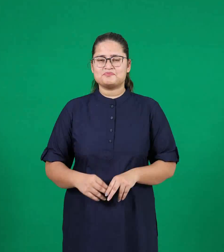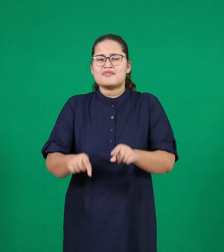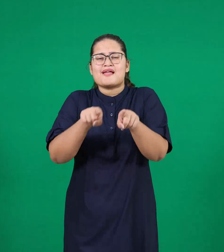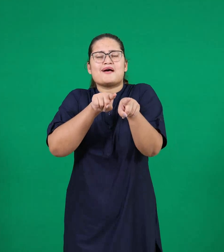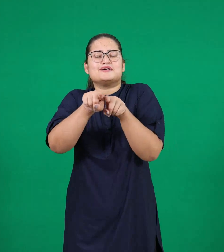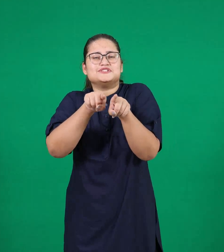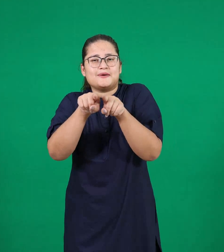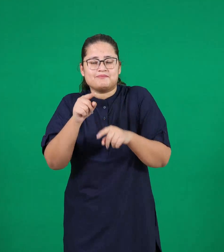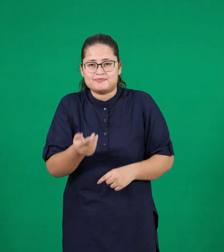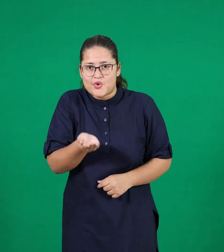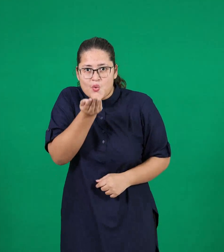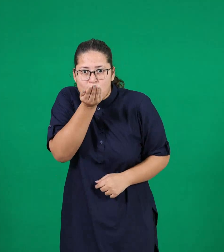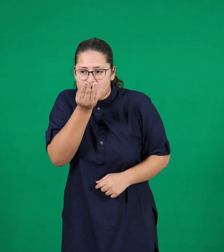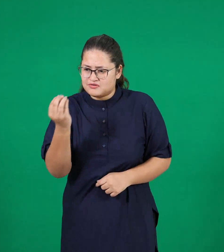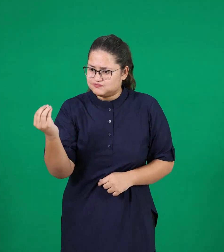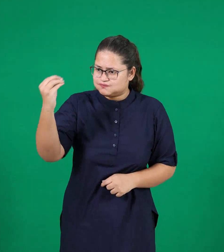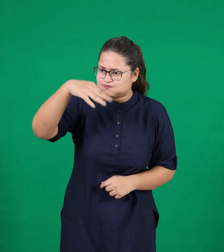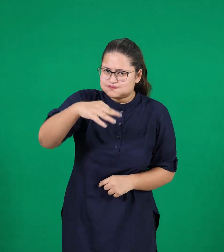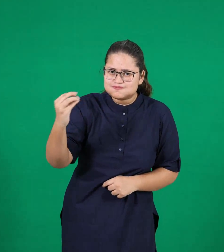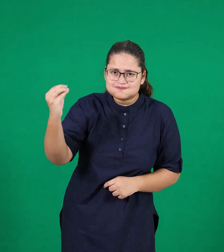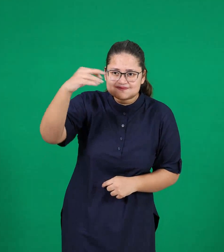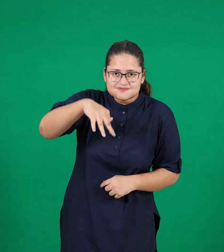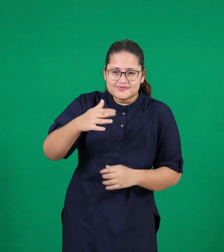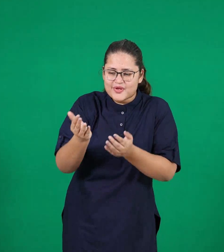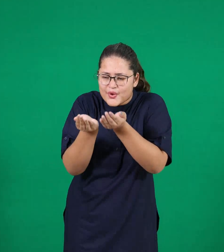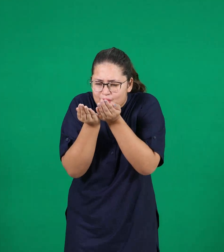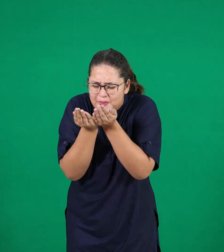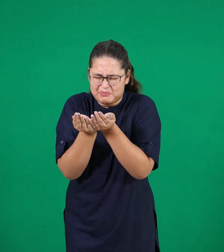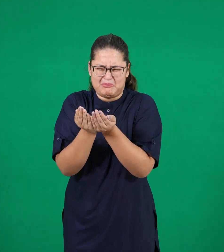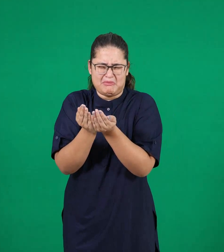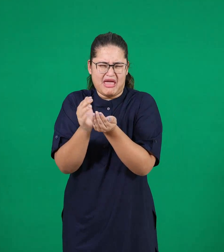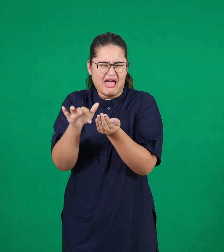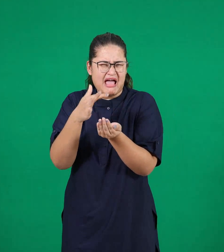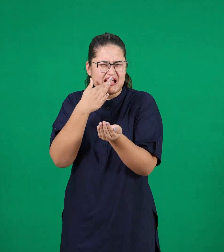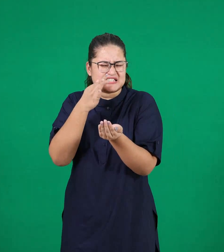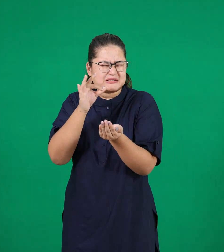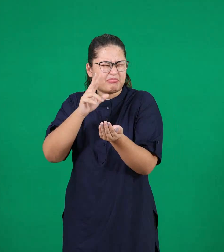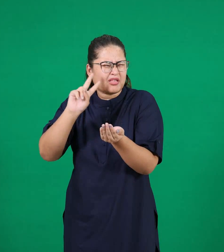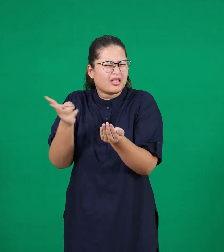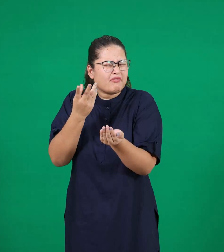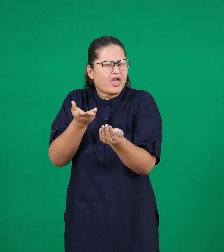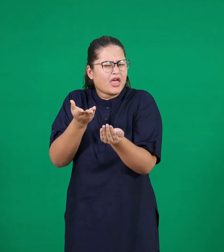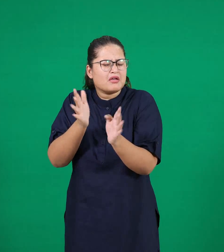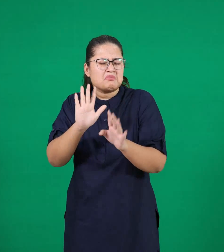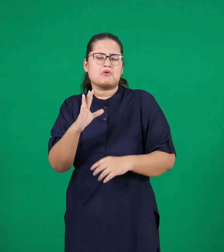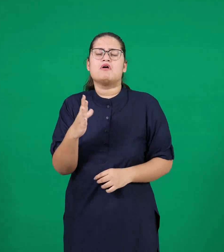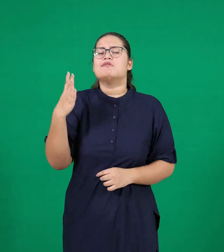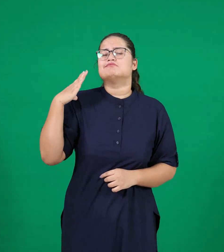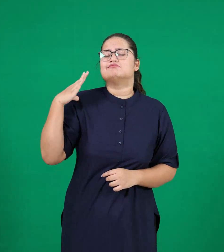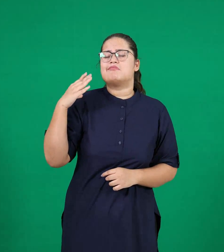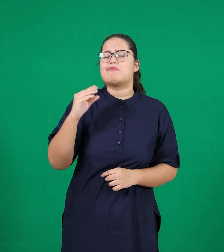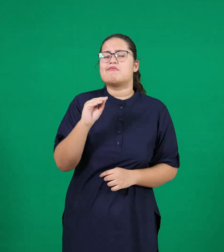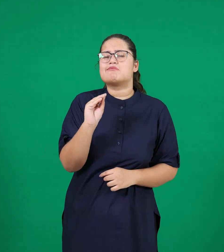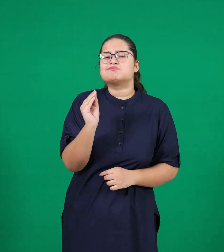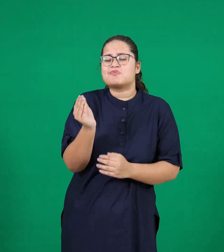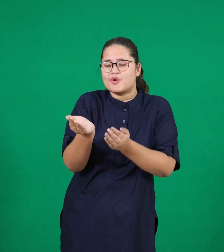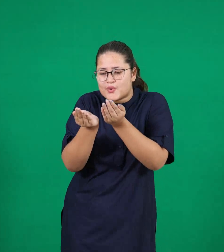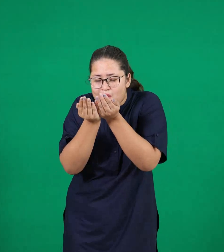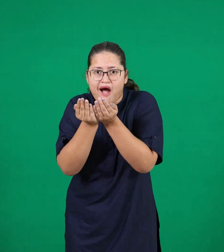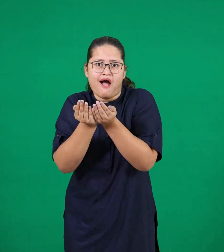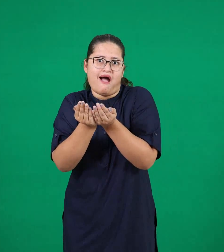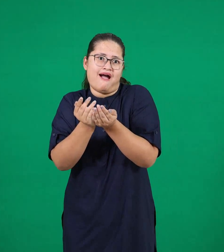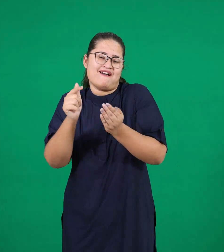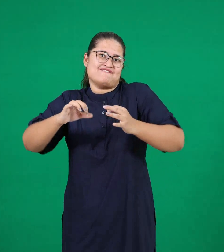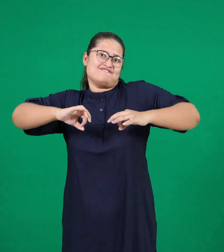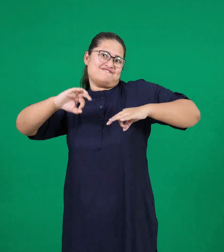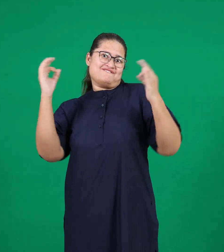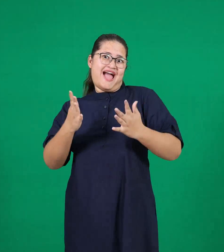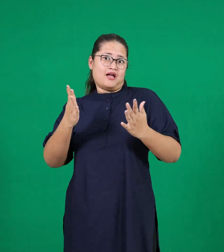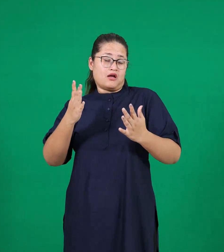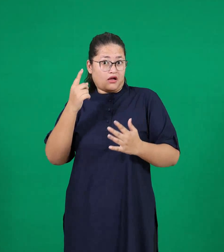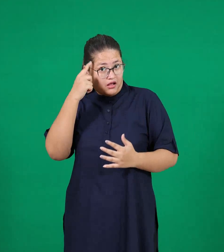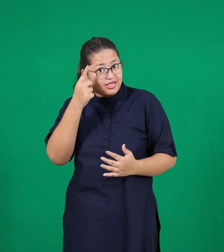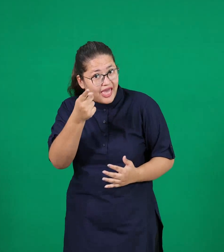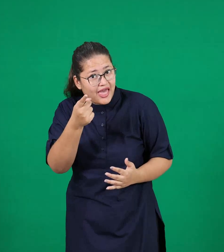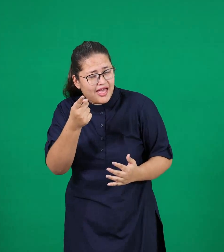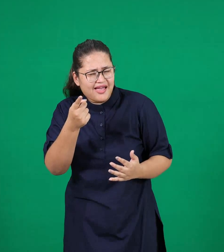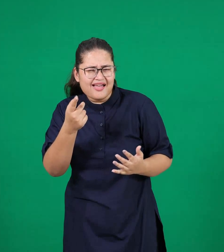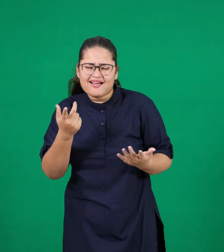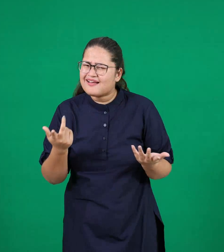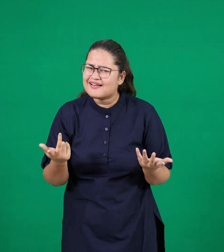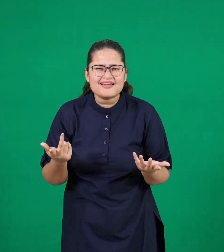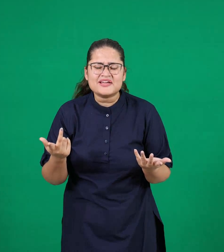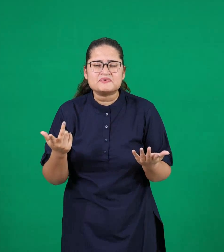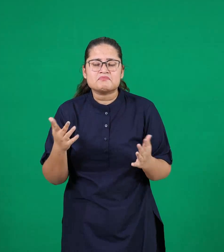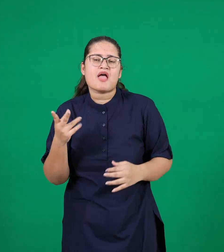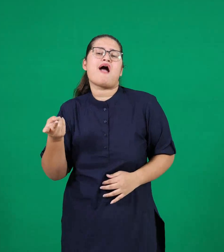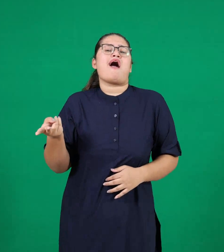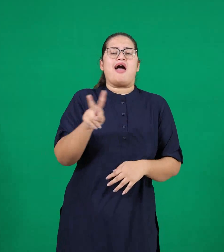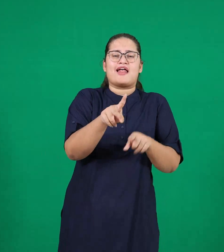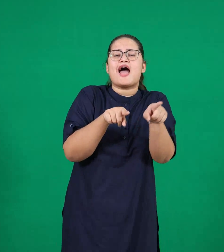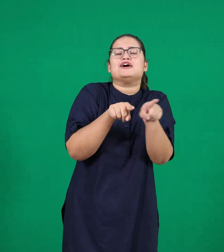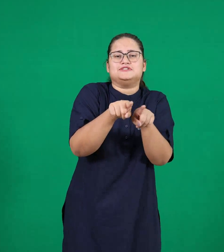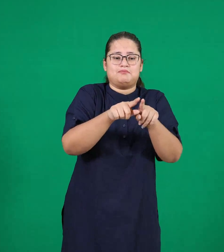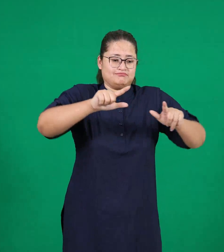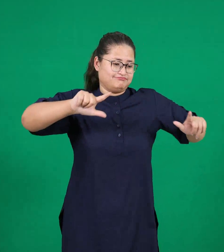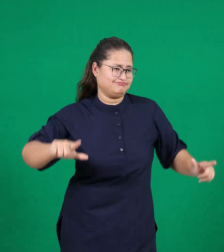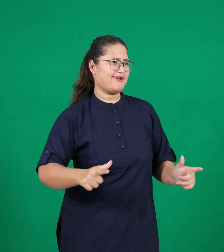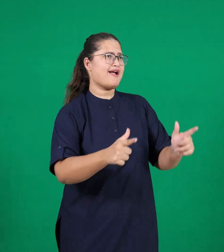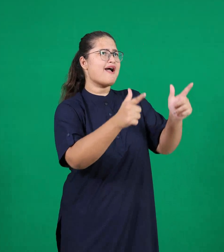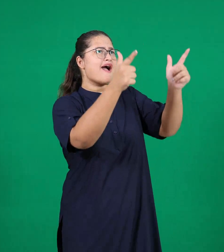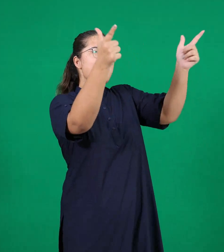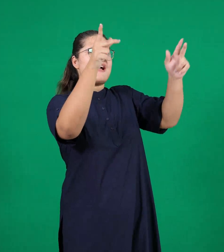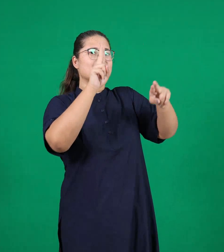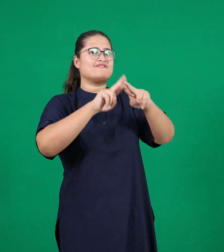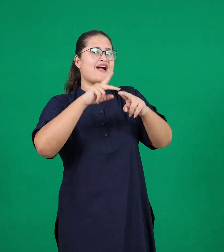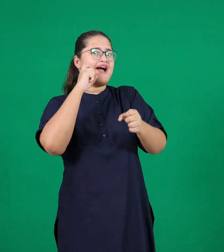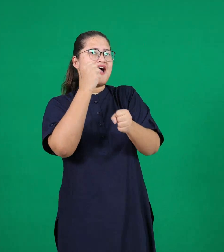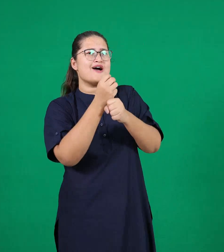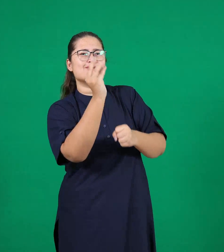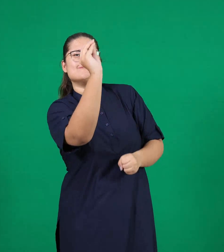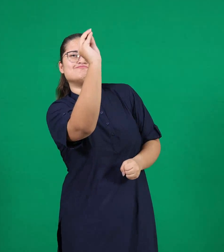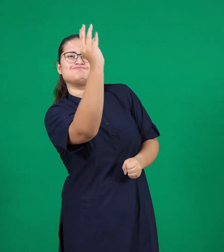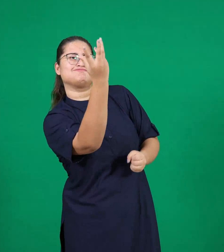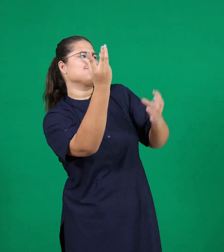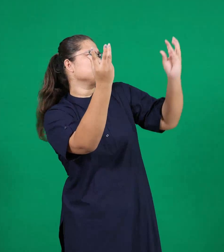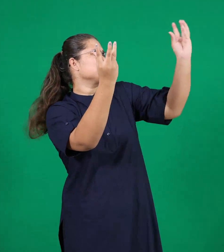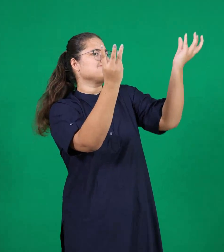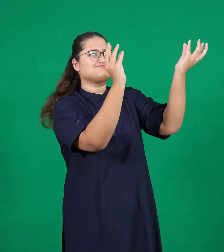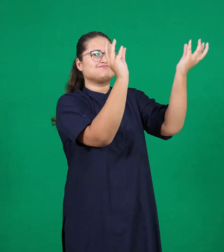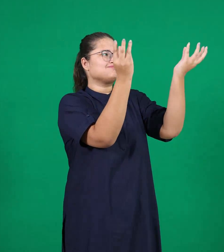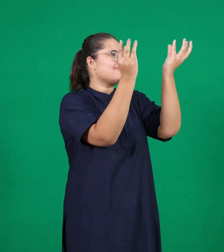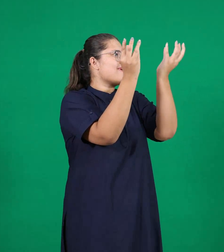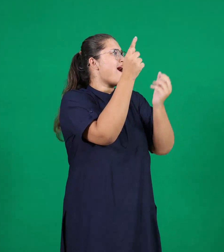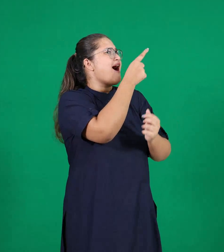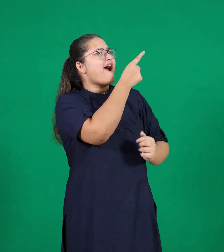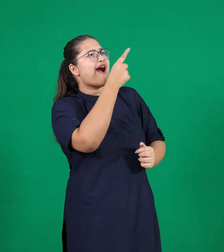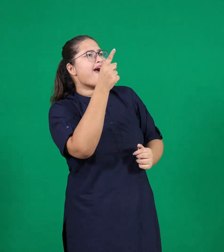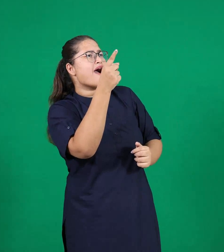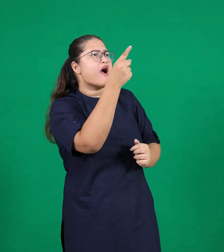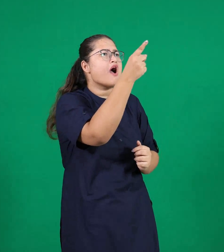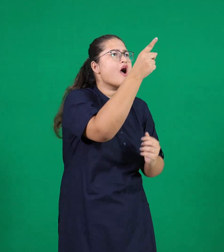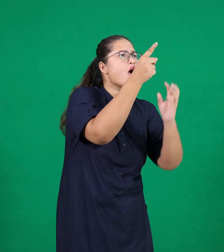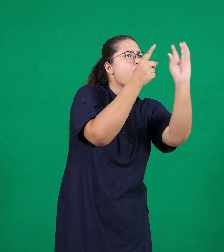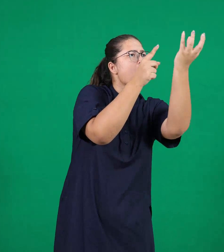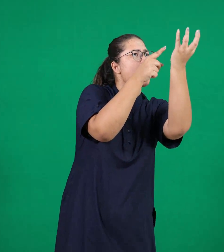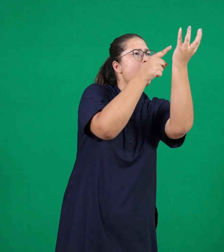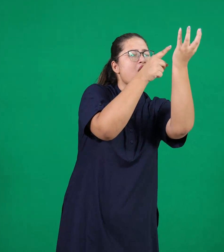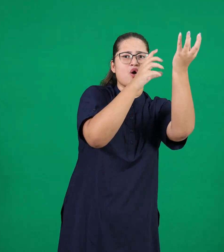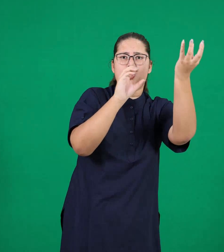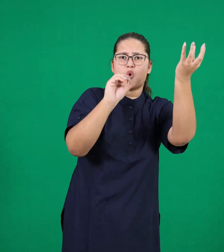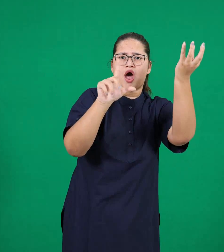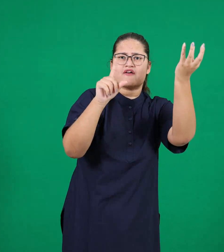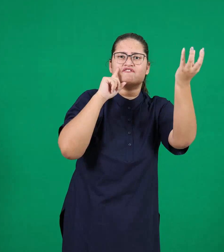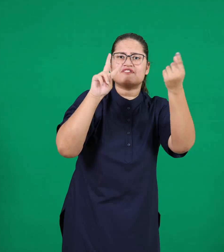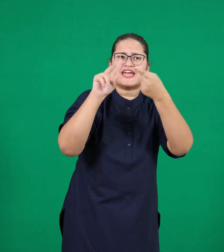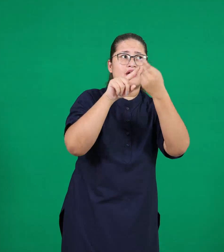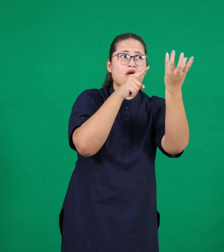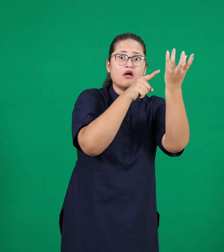Can both fresh water and salt water flow from the same spring?